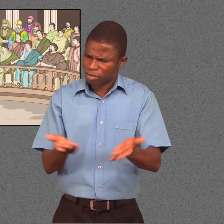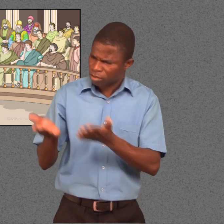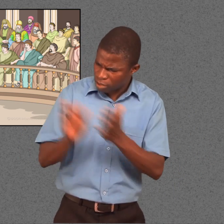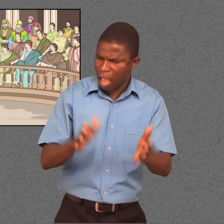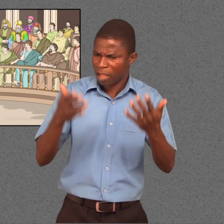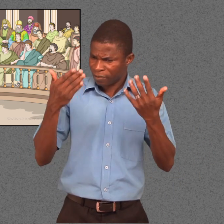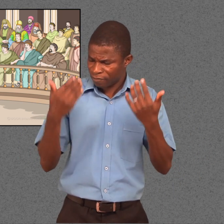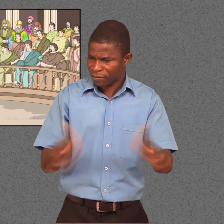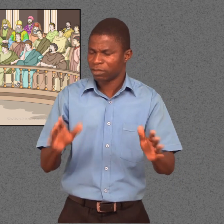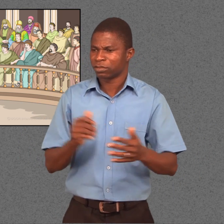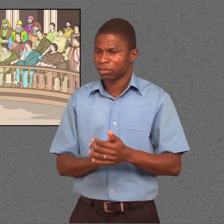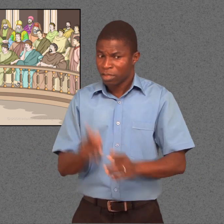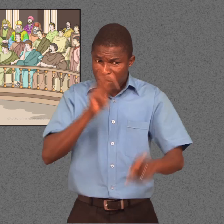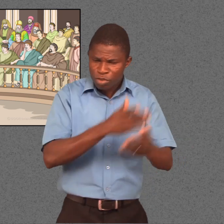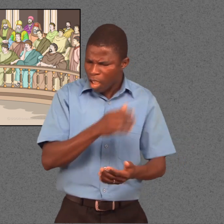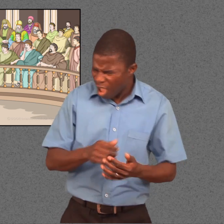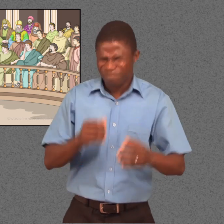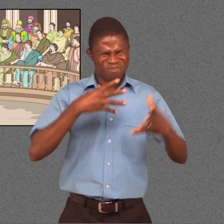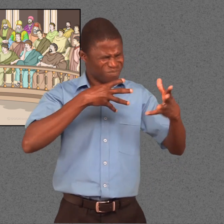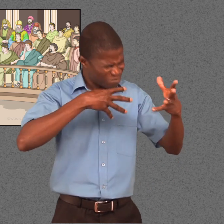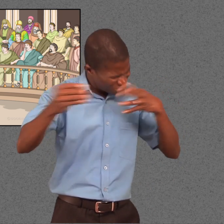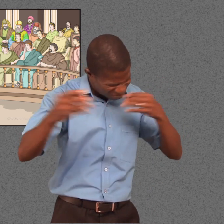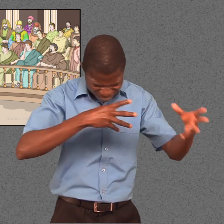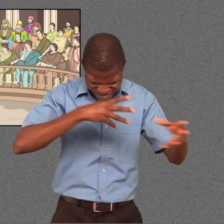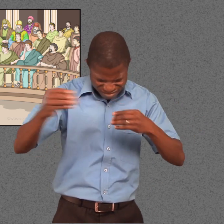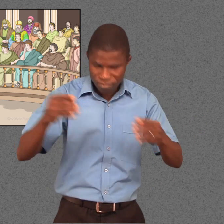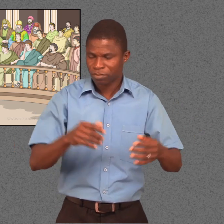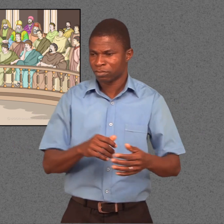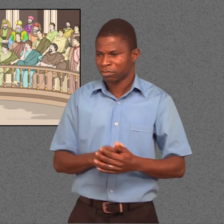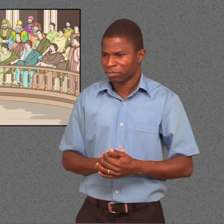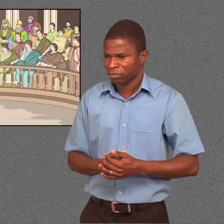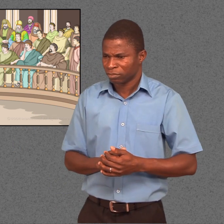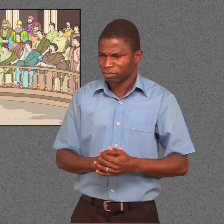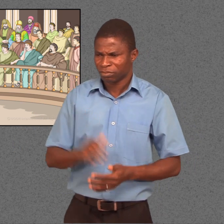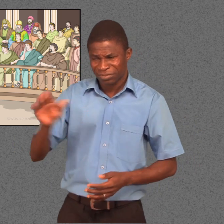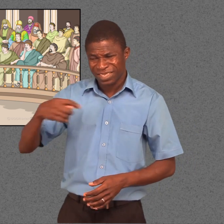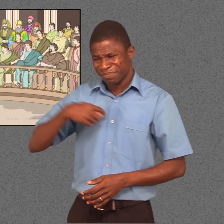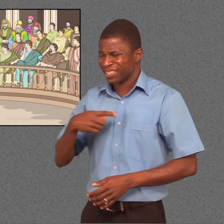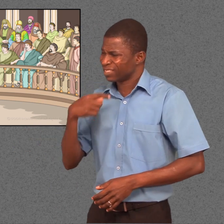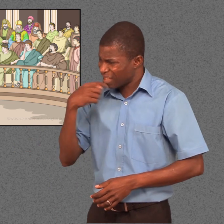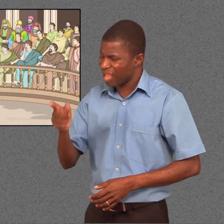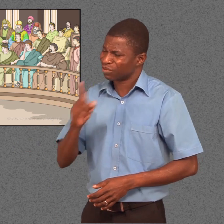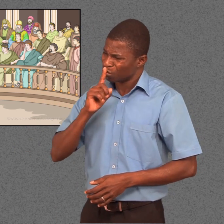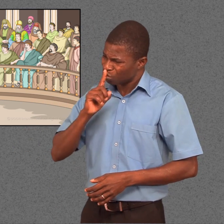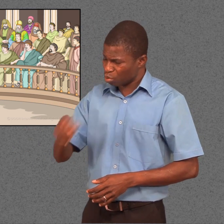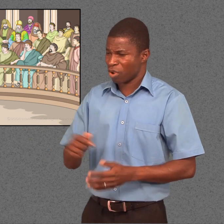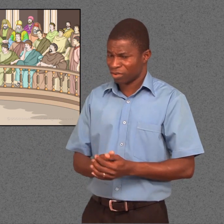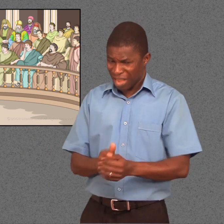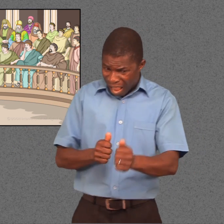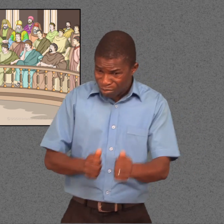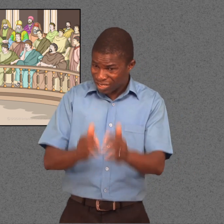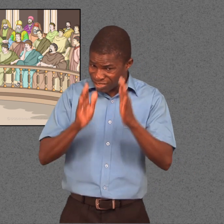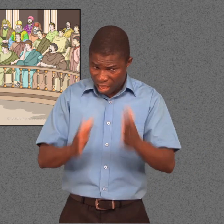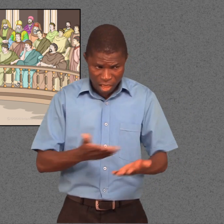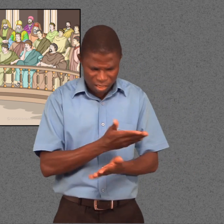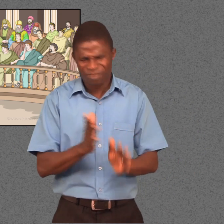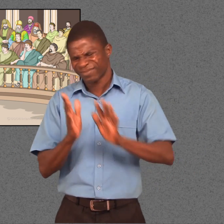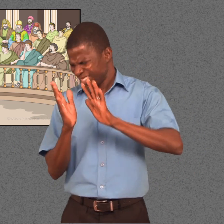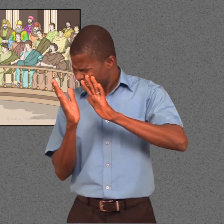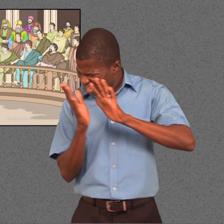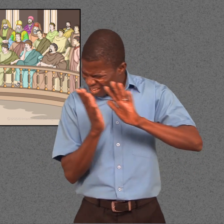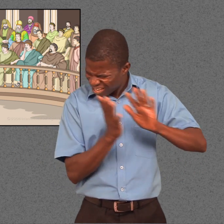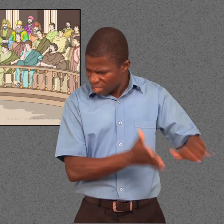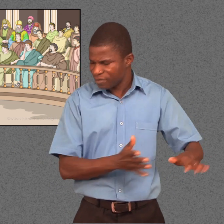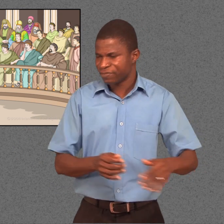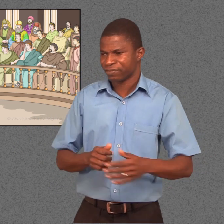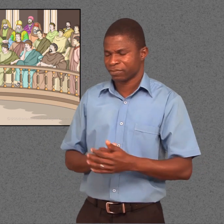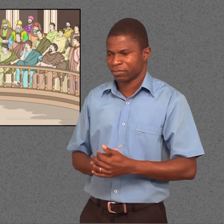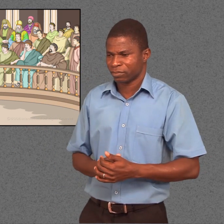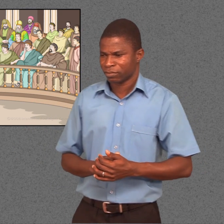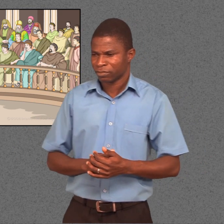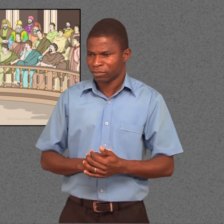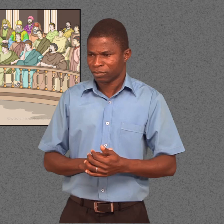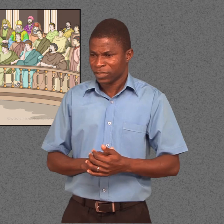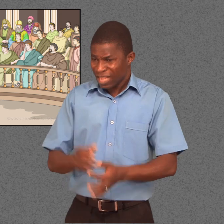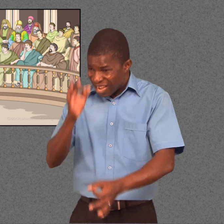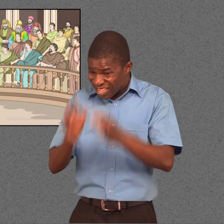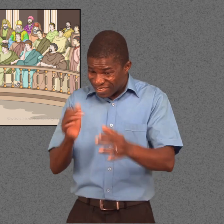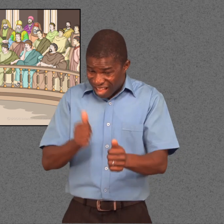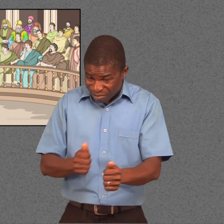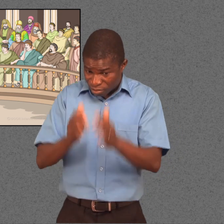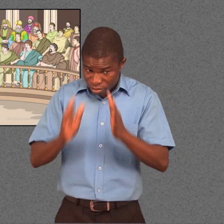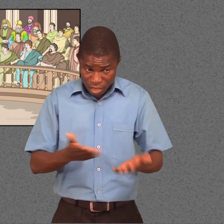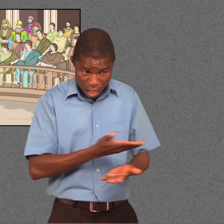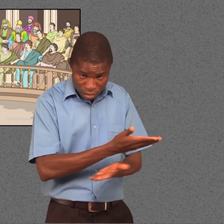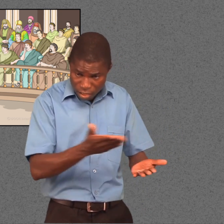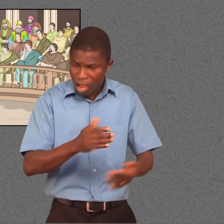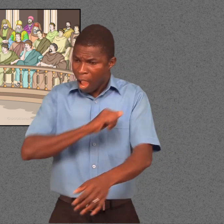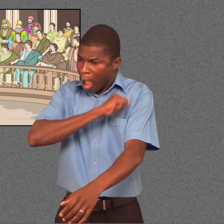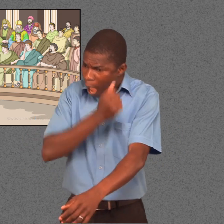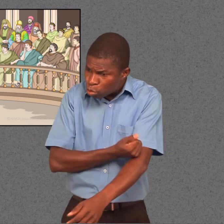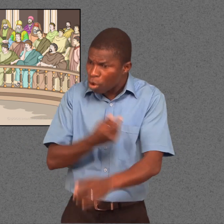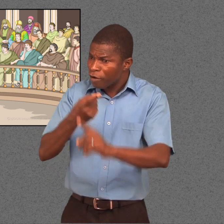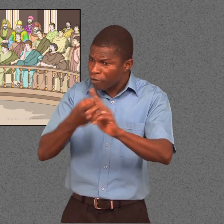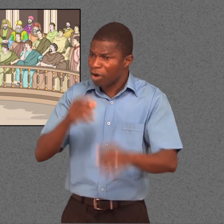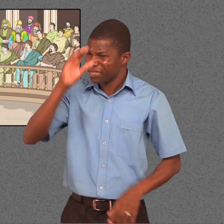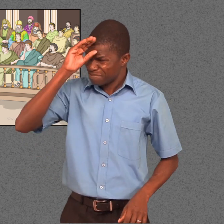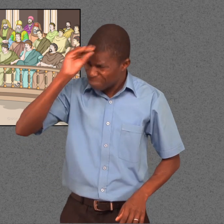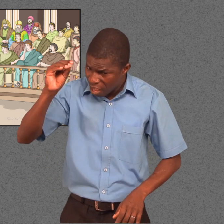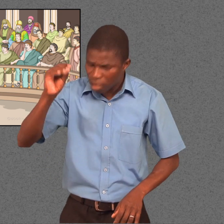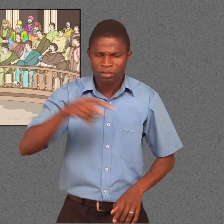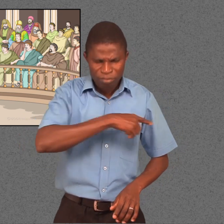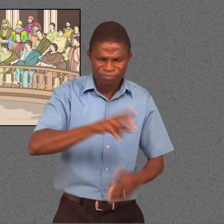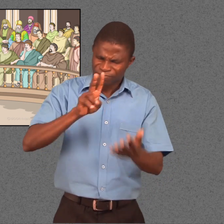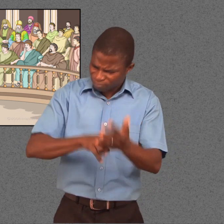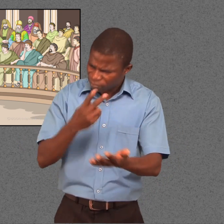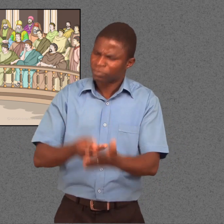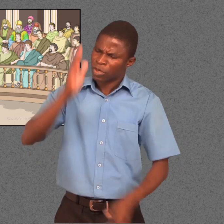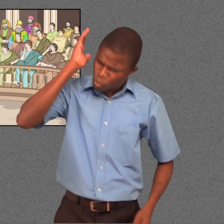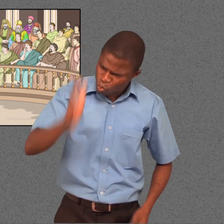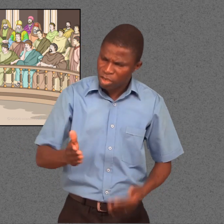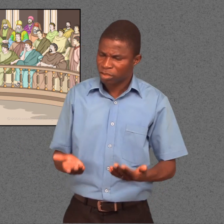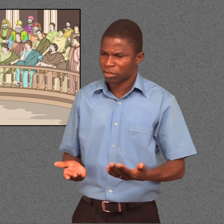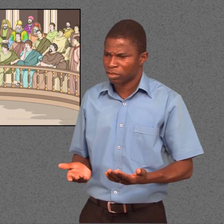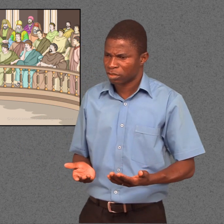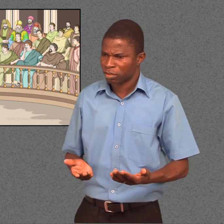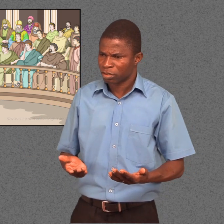He too perished, and all his followers were scattered.